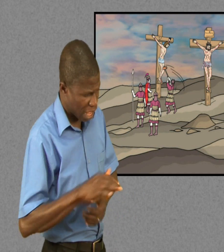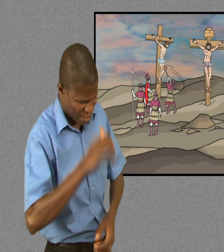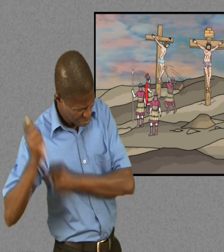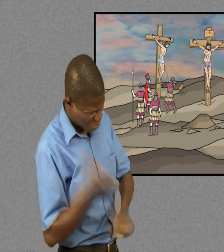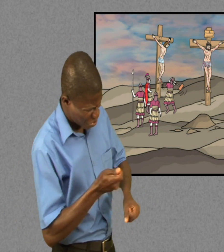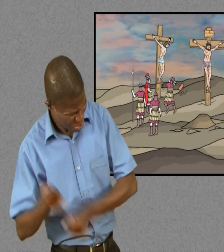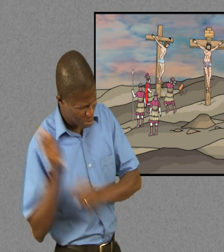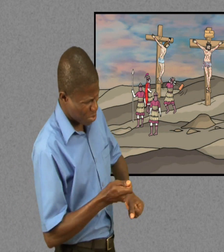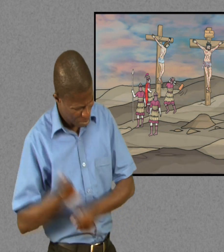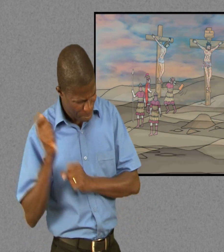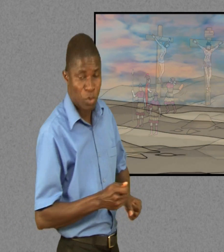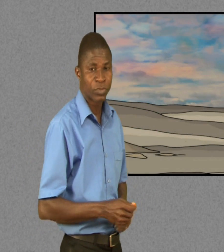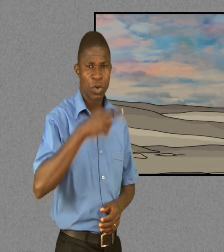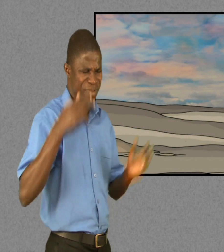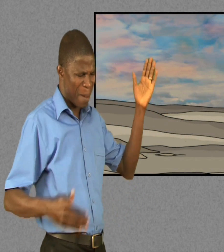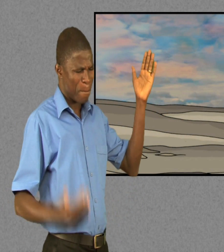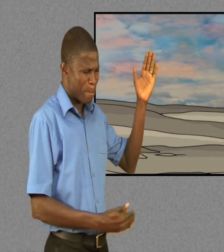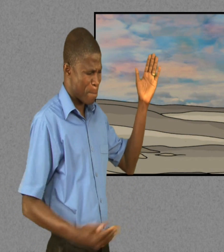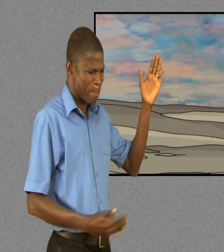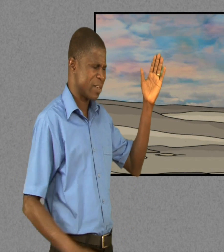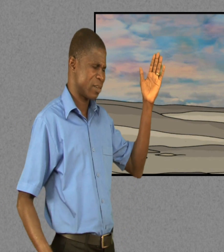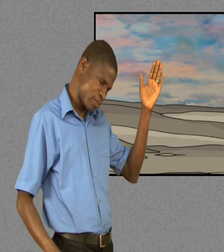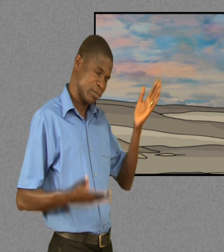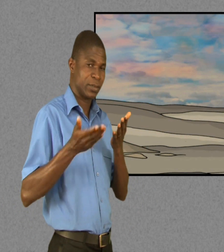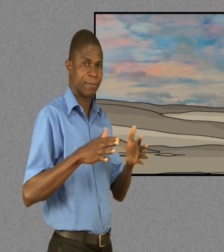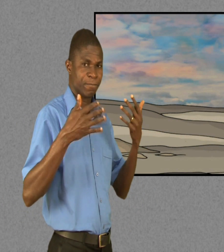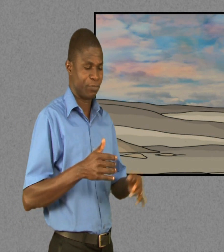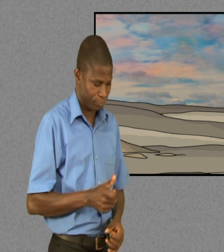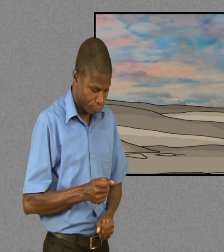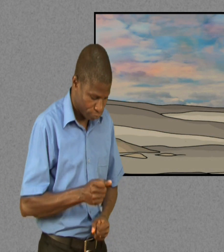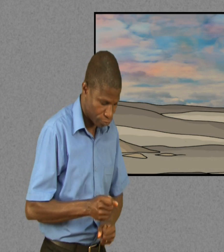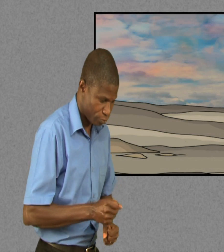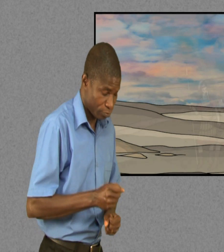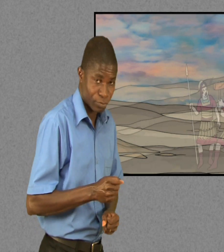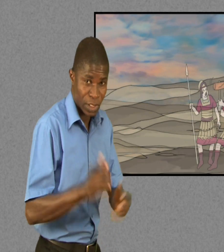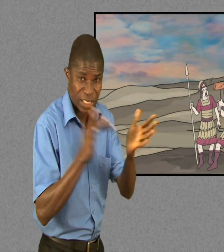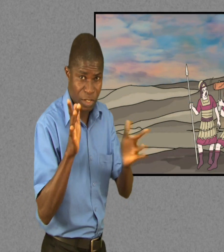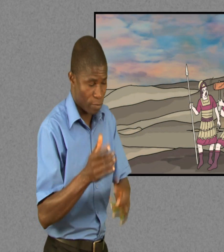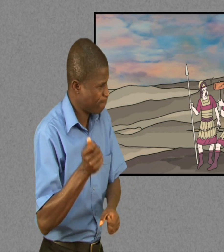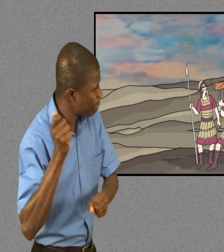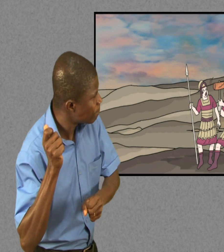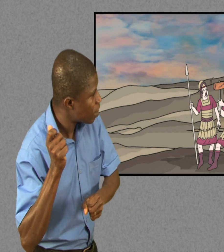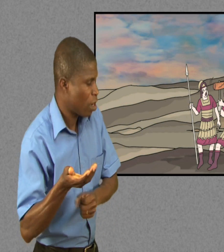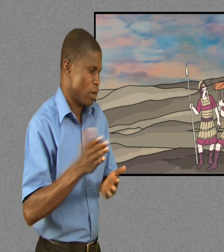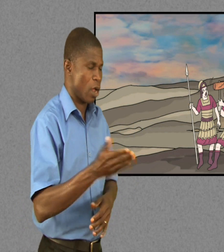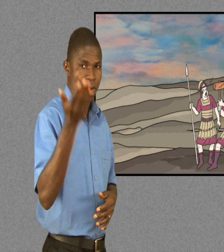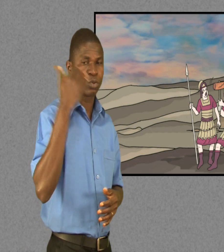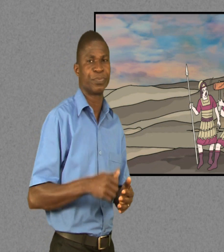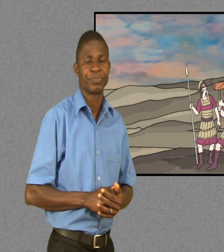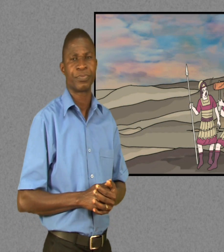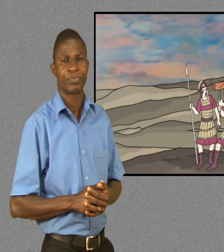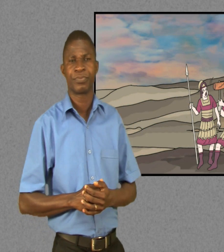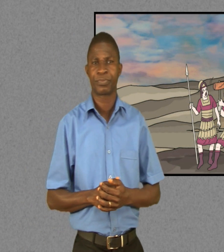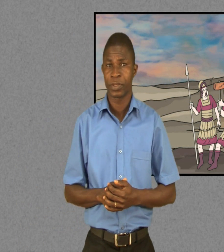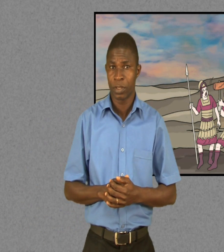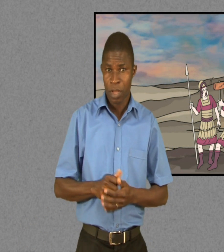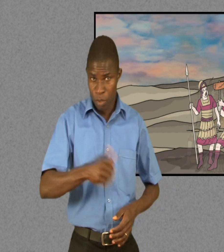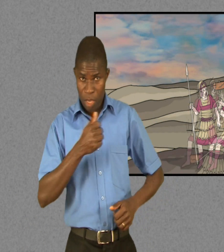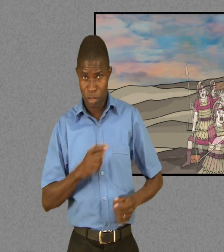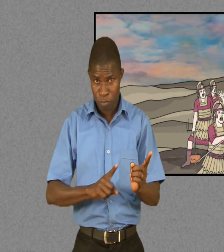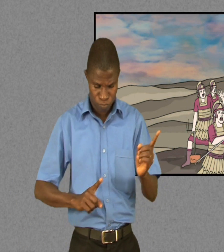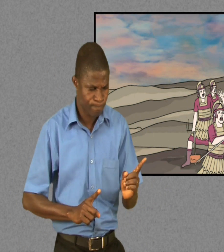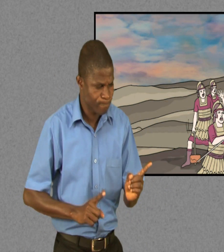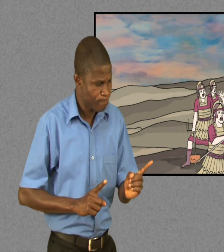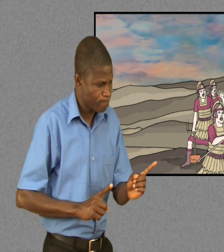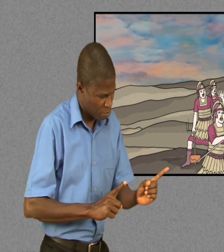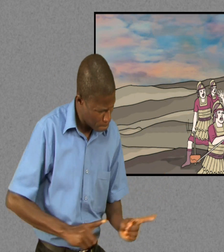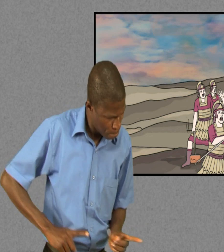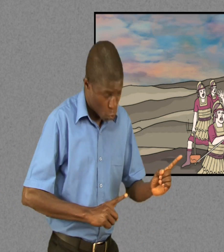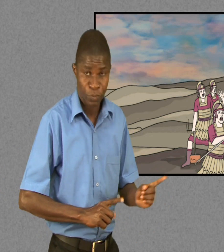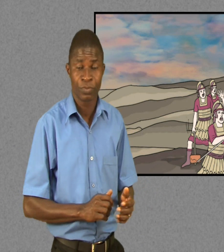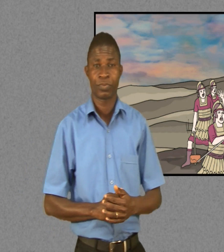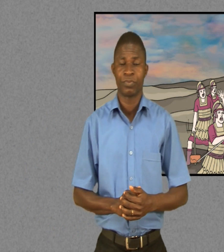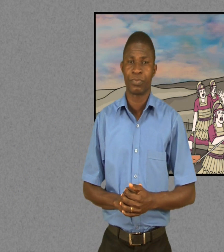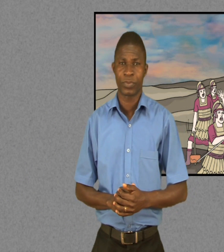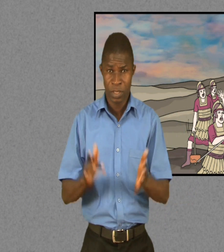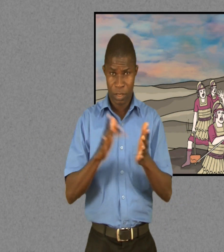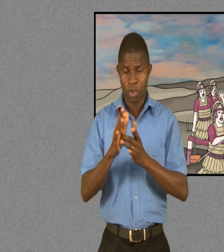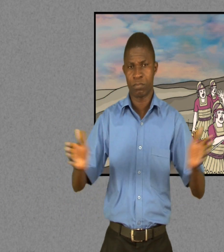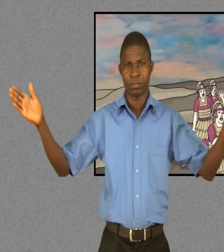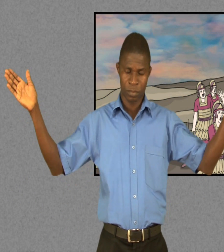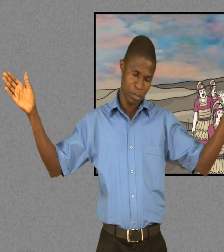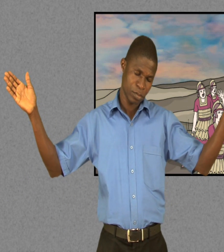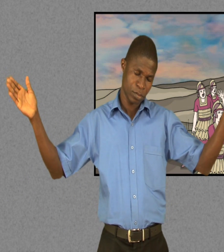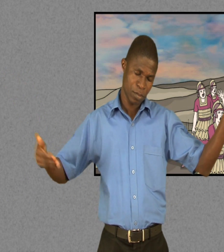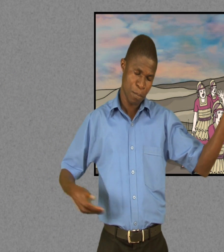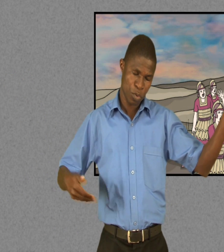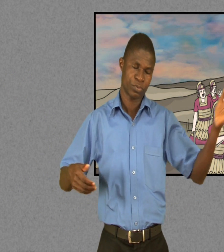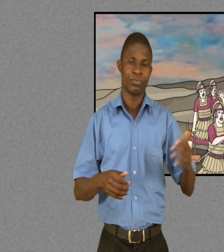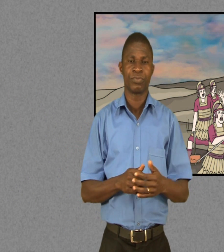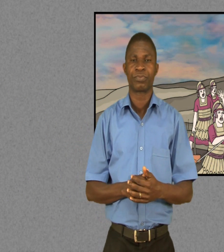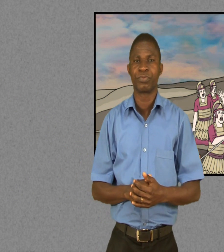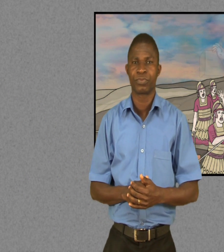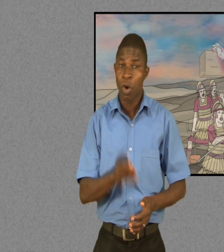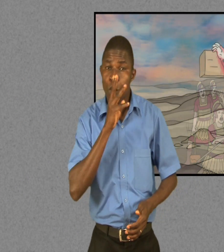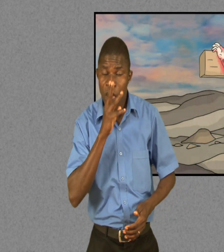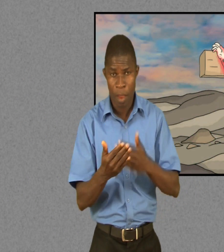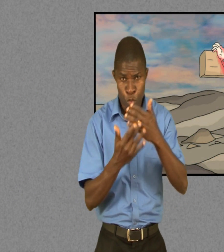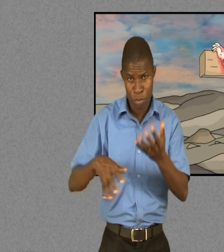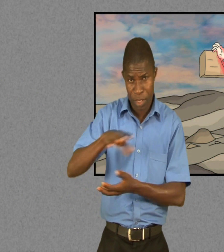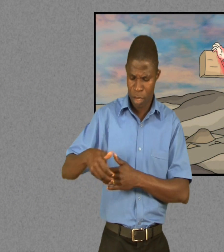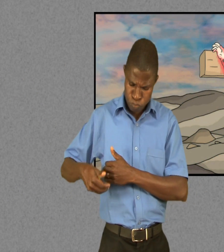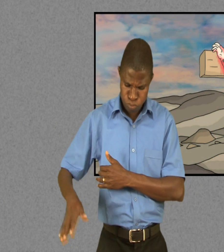Instead, one of the soldiers pierced His side with a spear, and immediately blood and water flowed out. The one who saw it has testified to this, and his testimony is true.